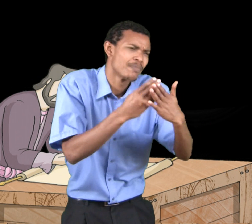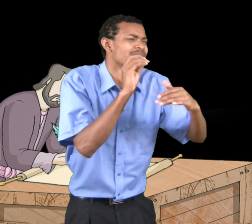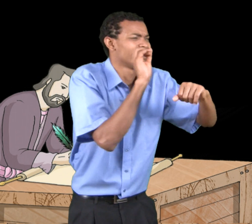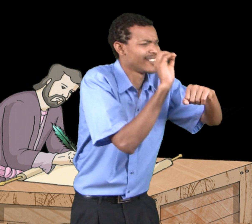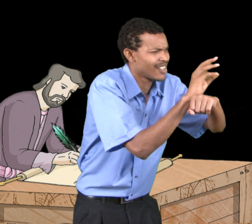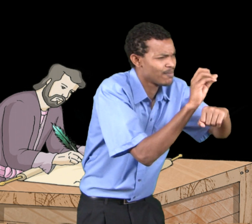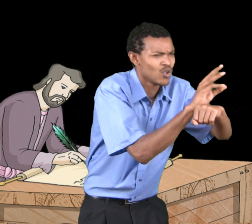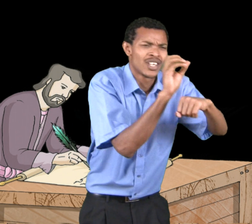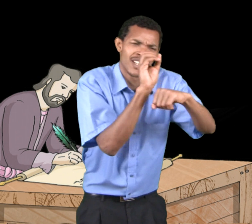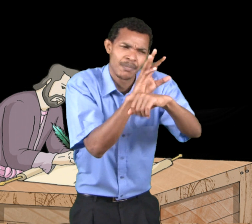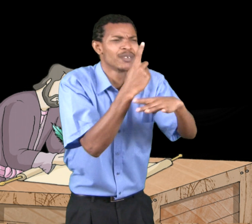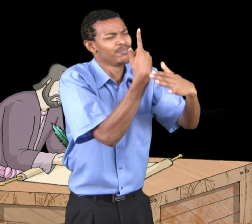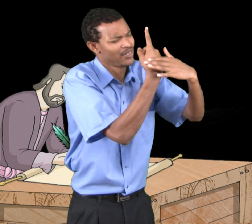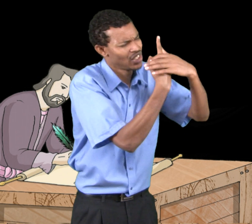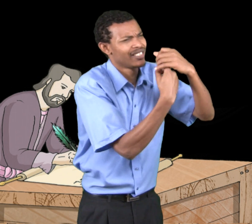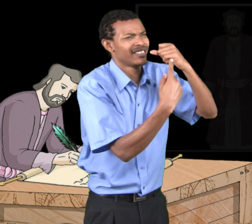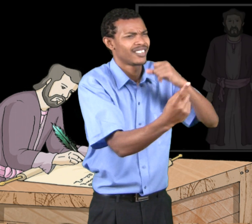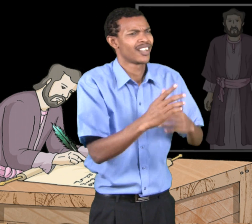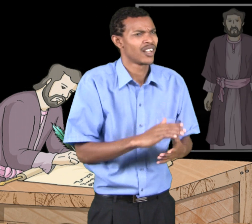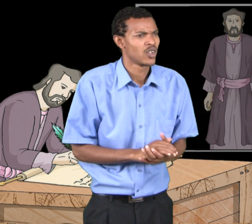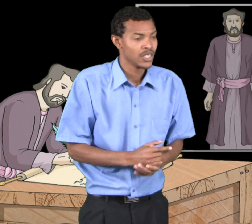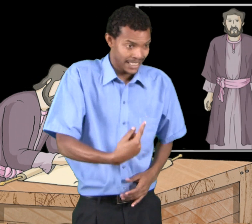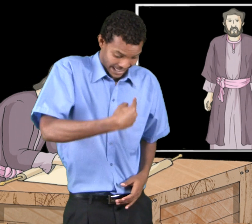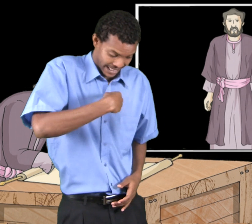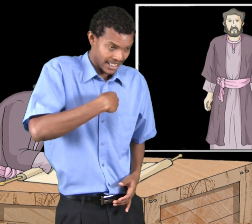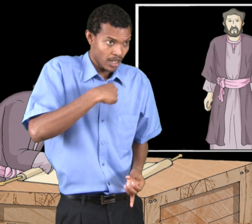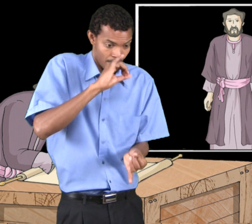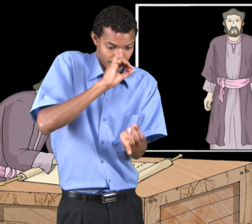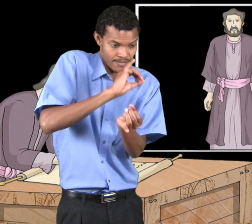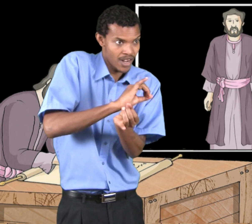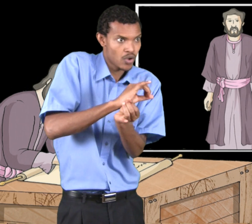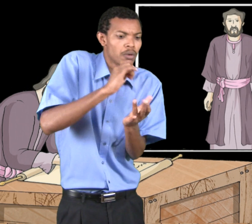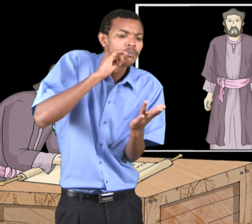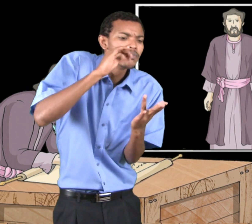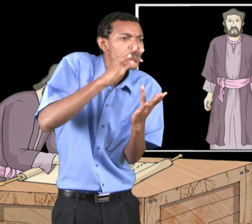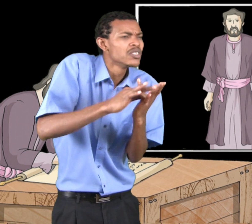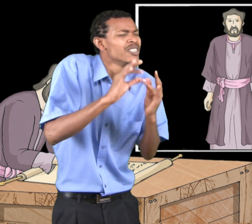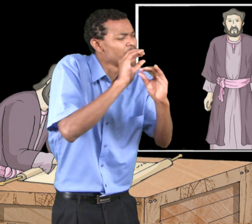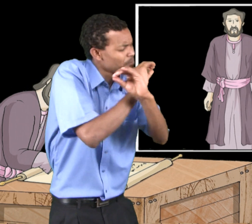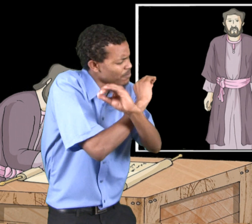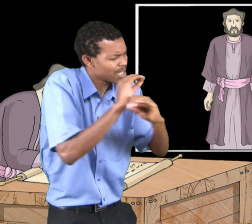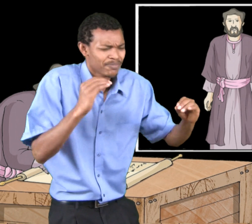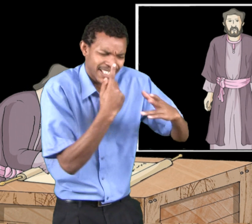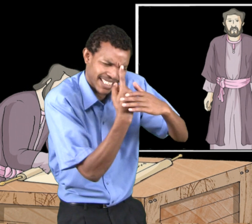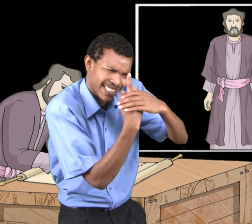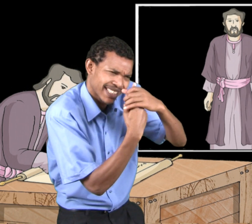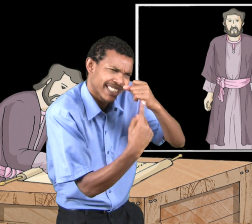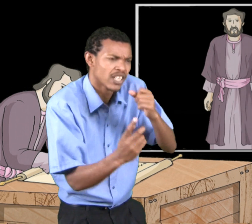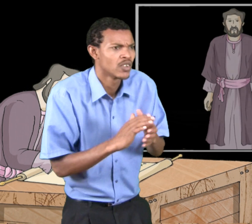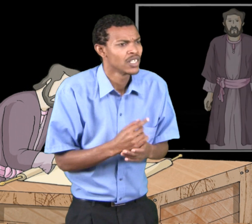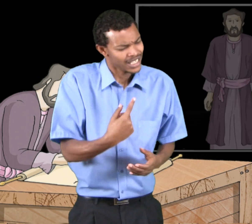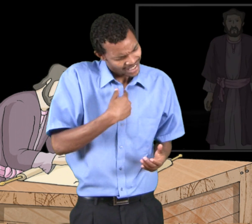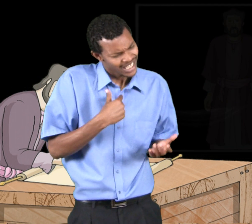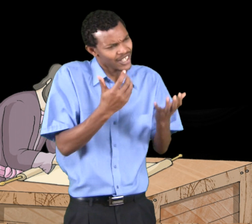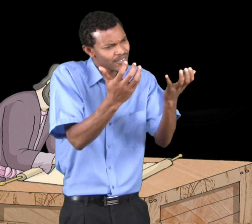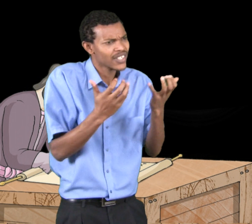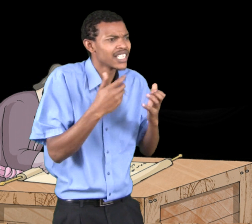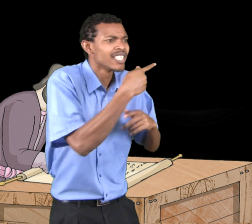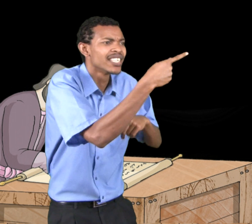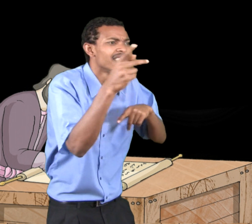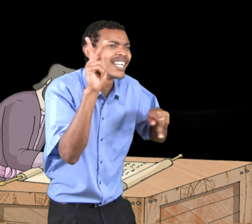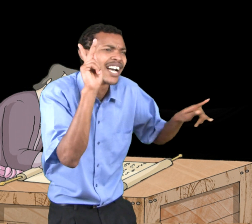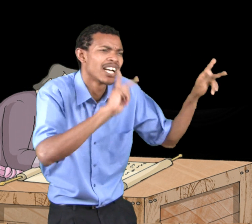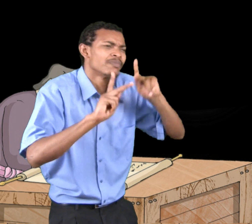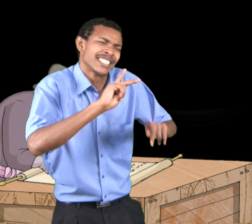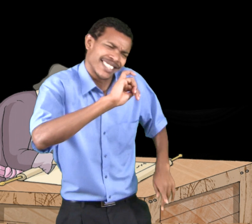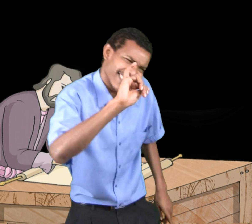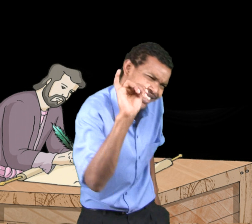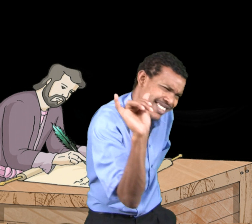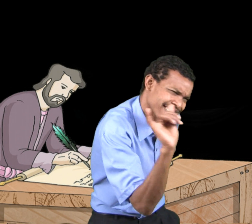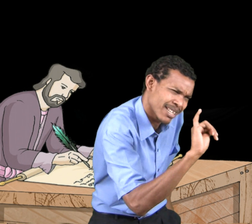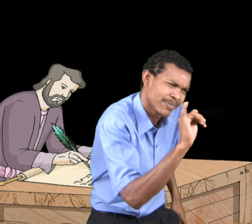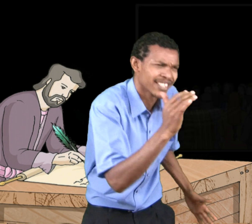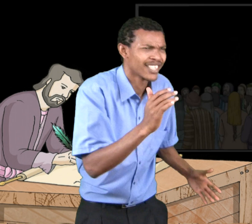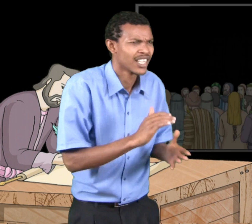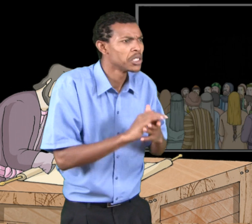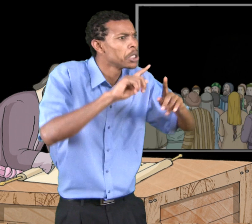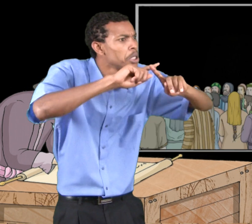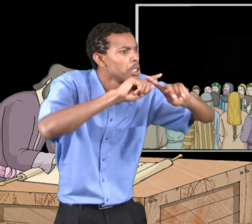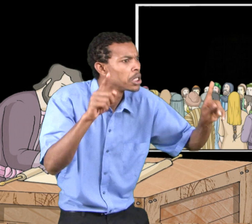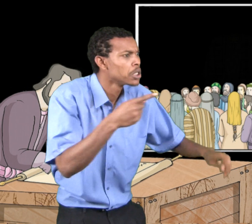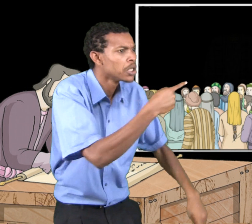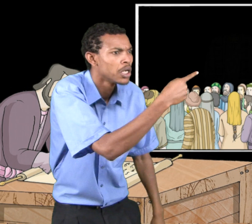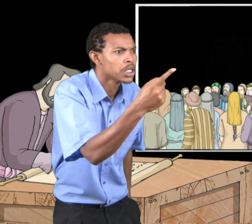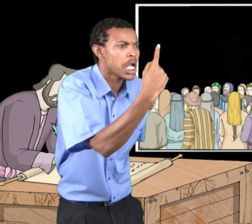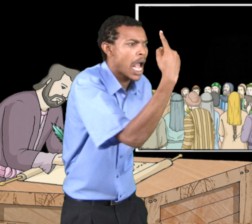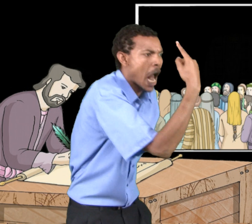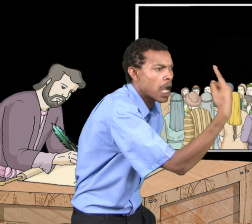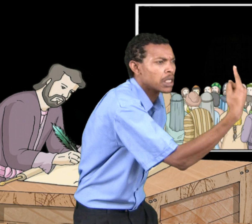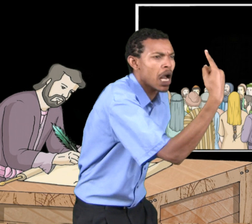I wish that all men were as I am.